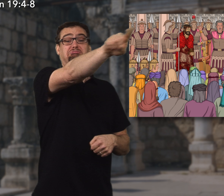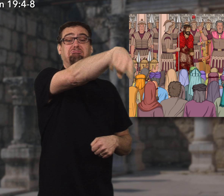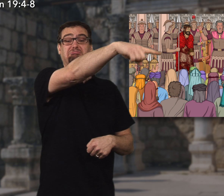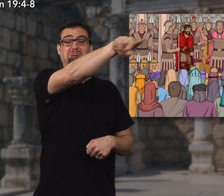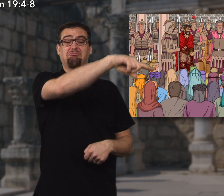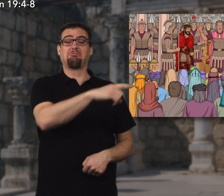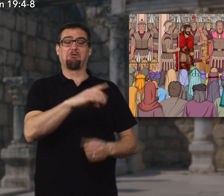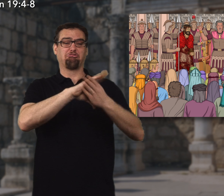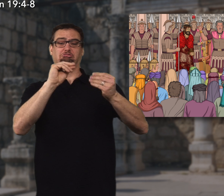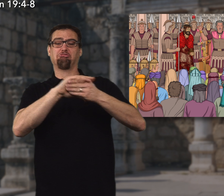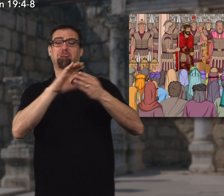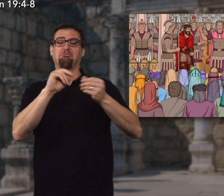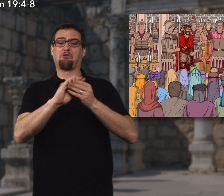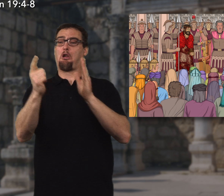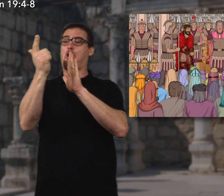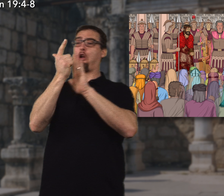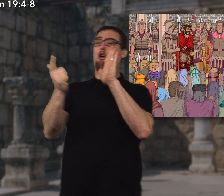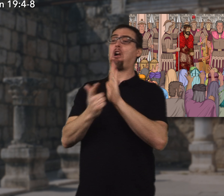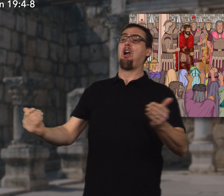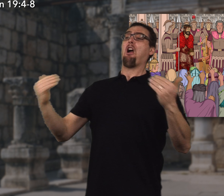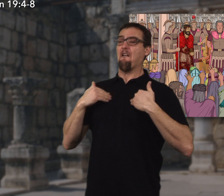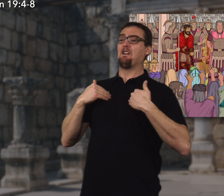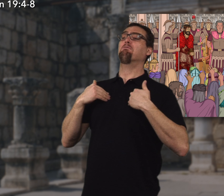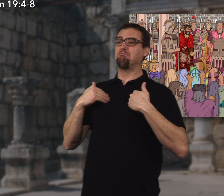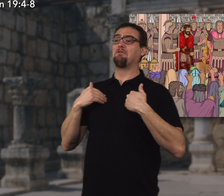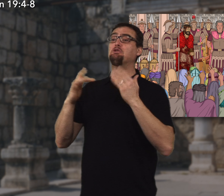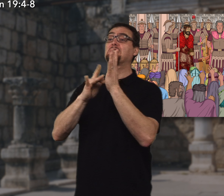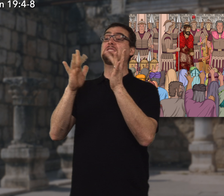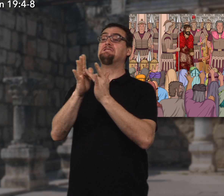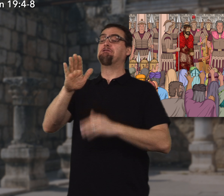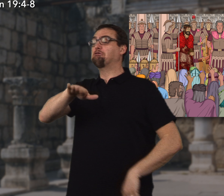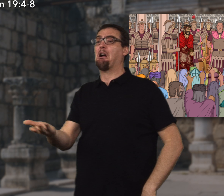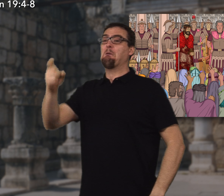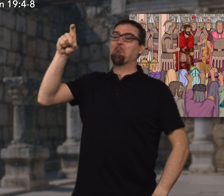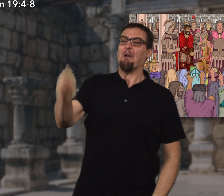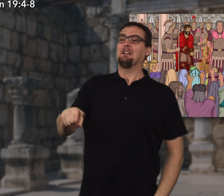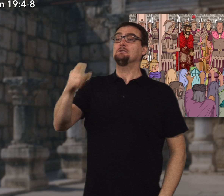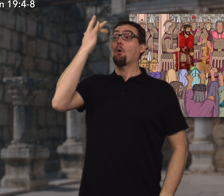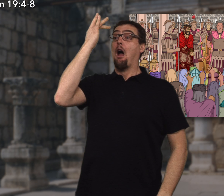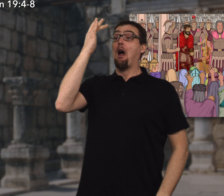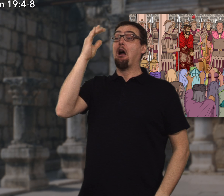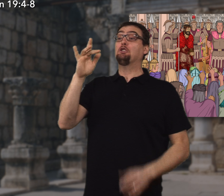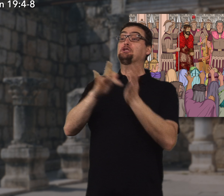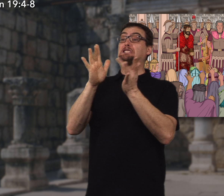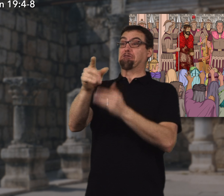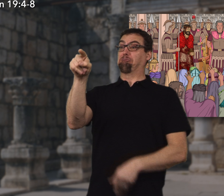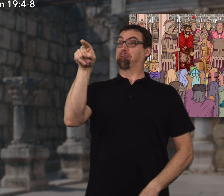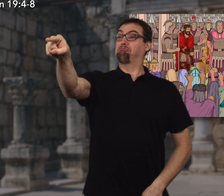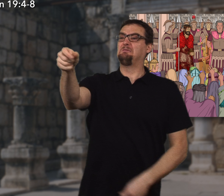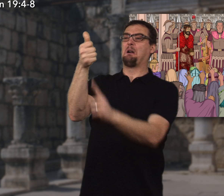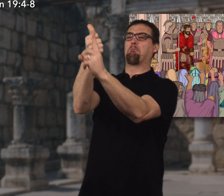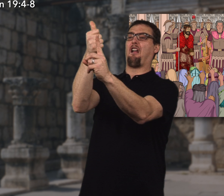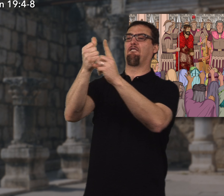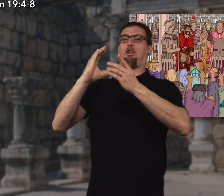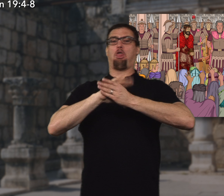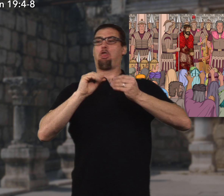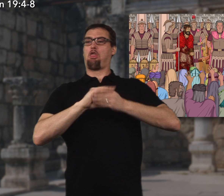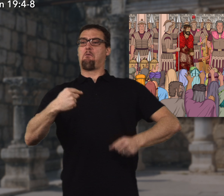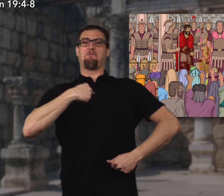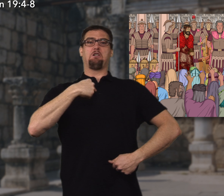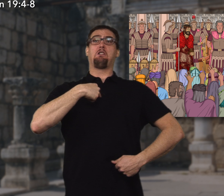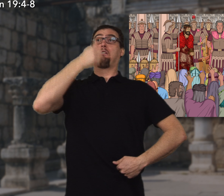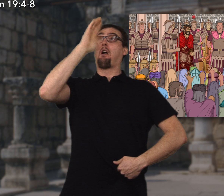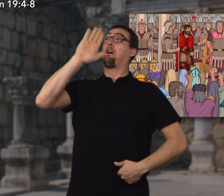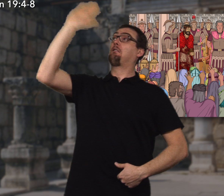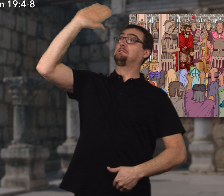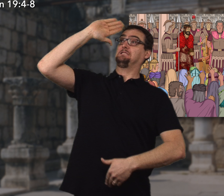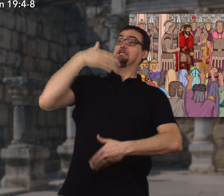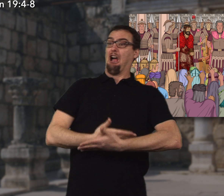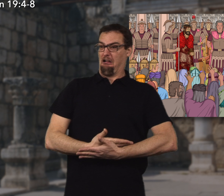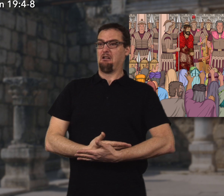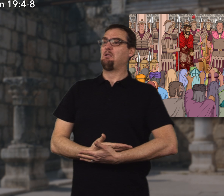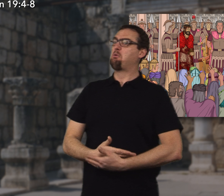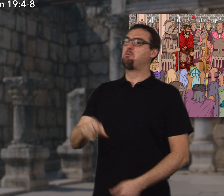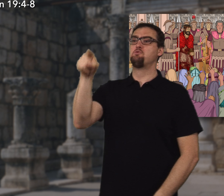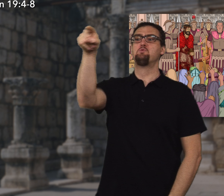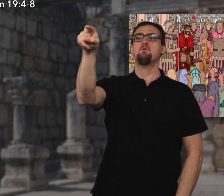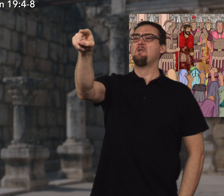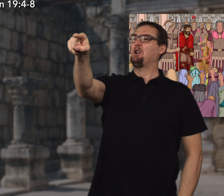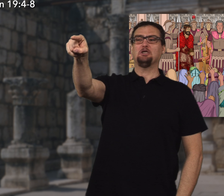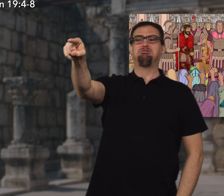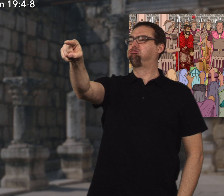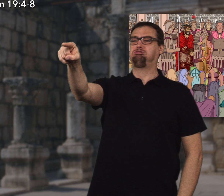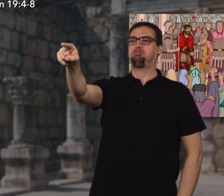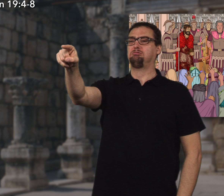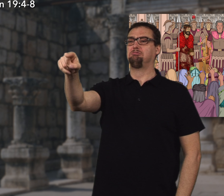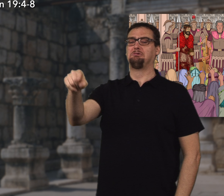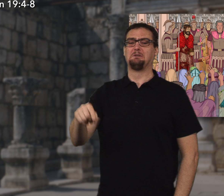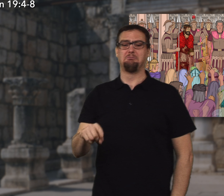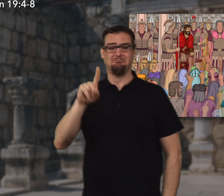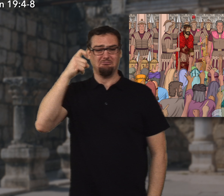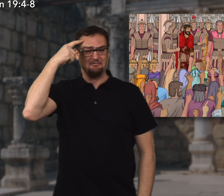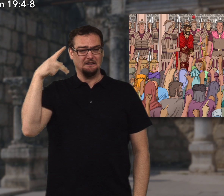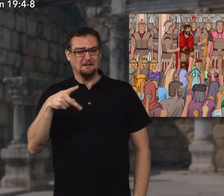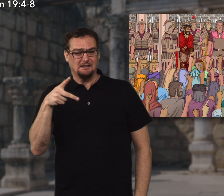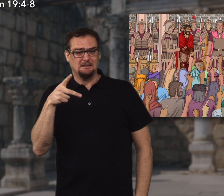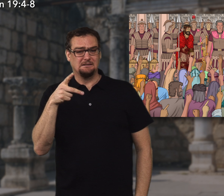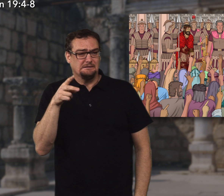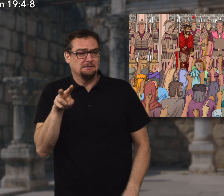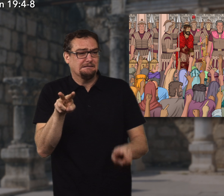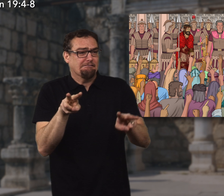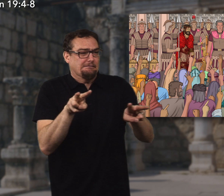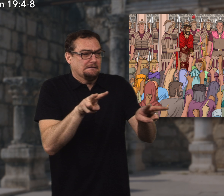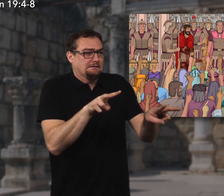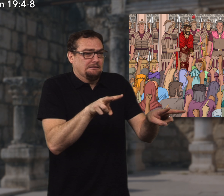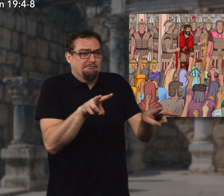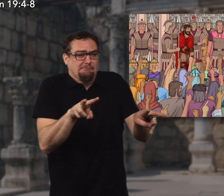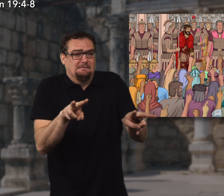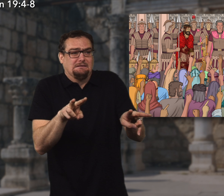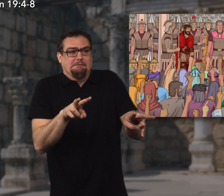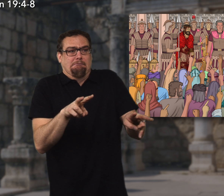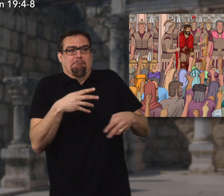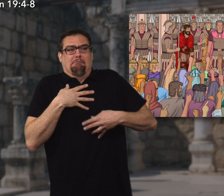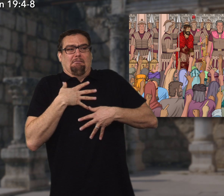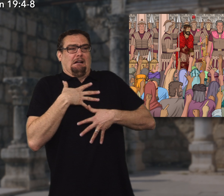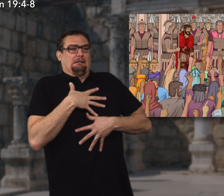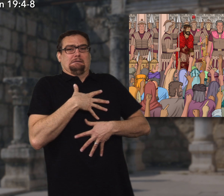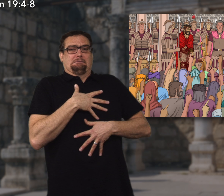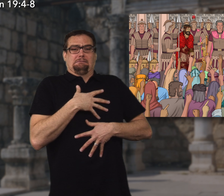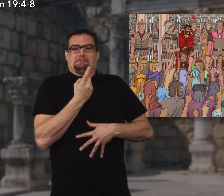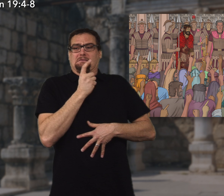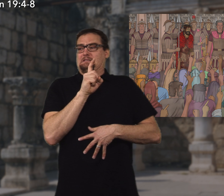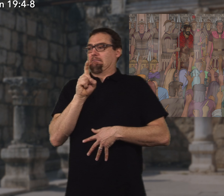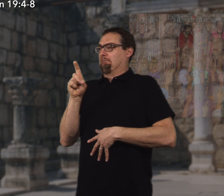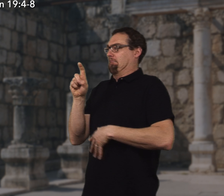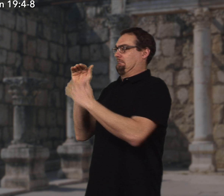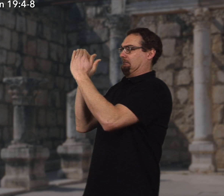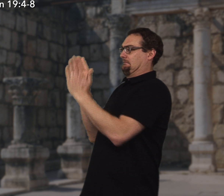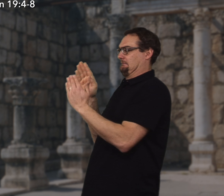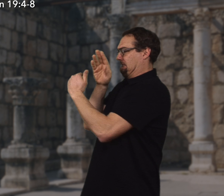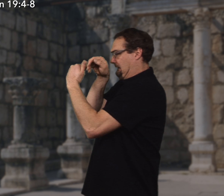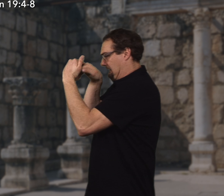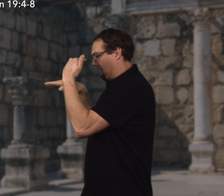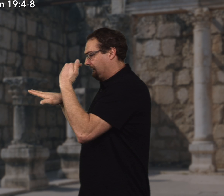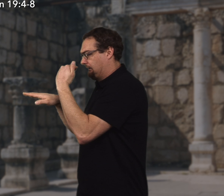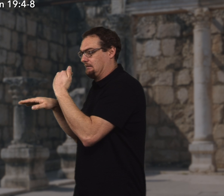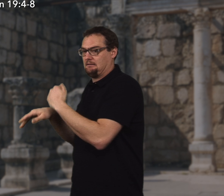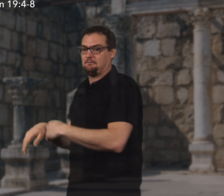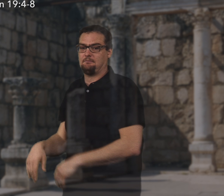“We have a law,” answered the Jews, “and according to that law He must die, because He declared Himself to be the Son of God.”